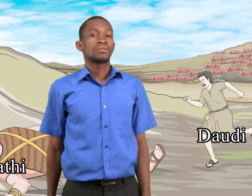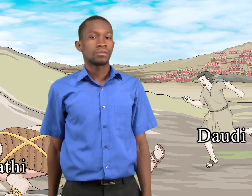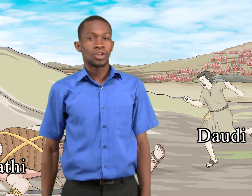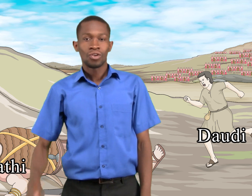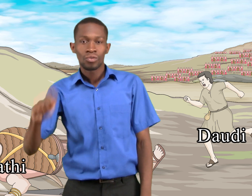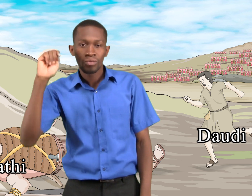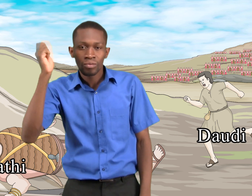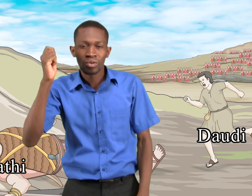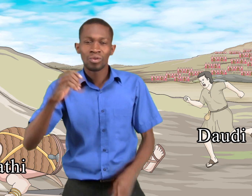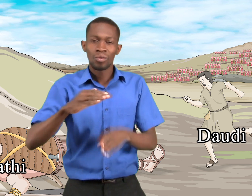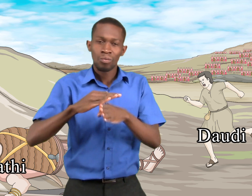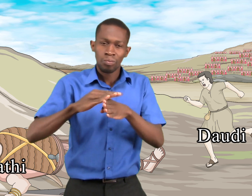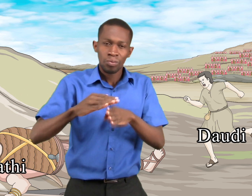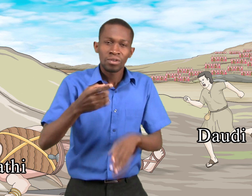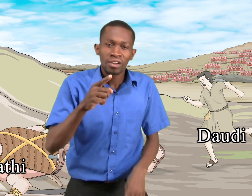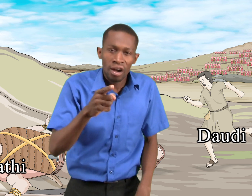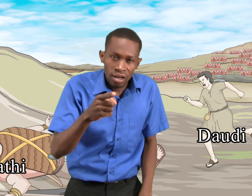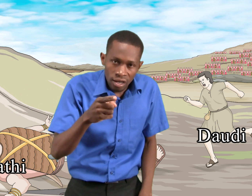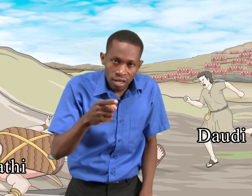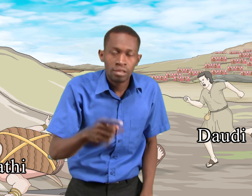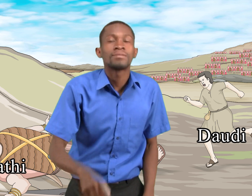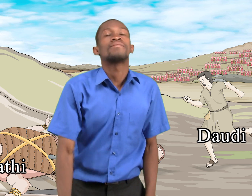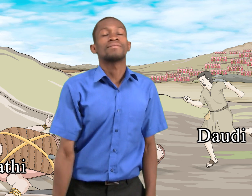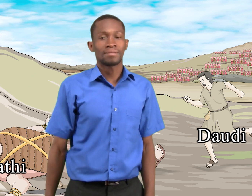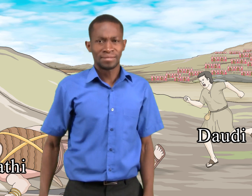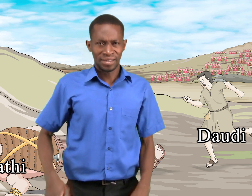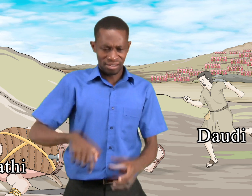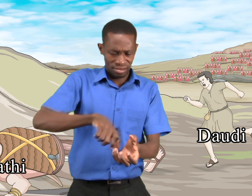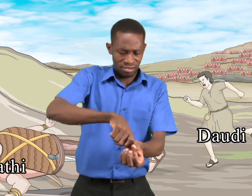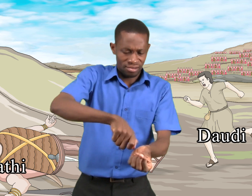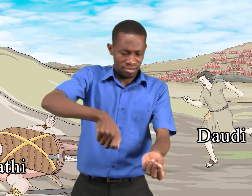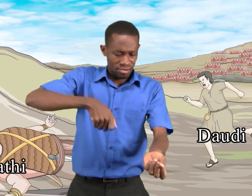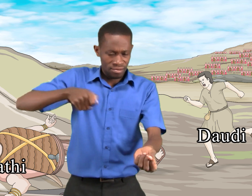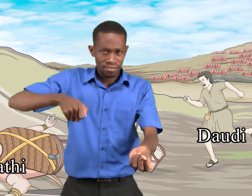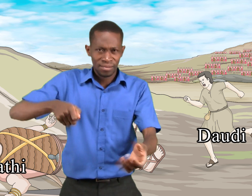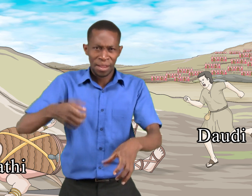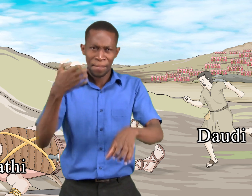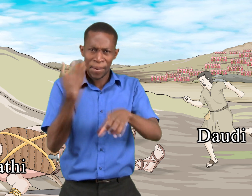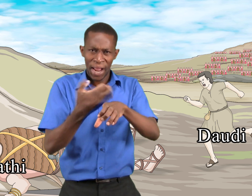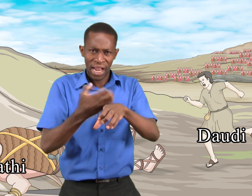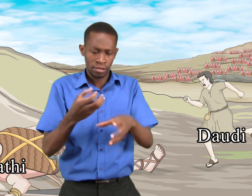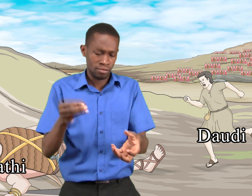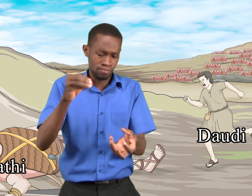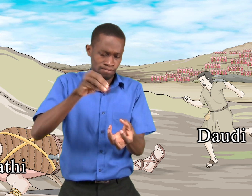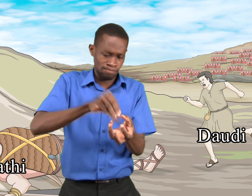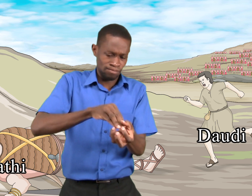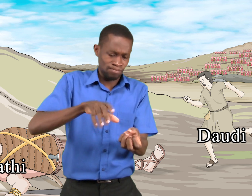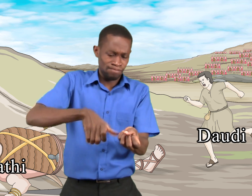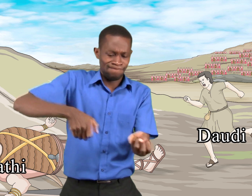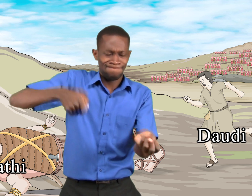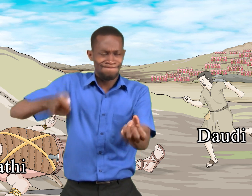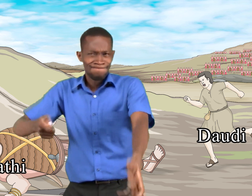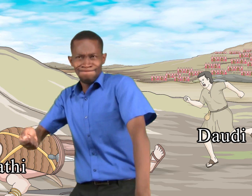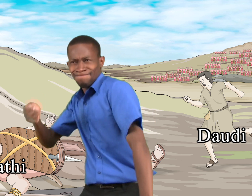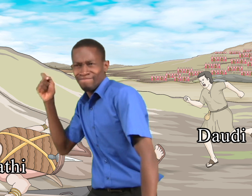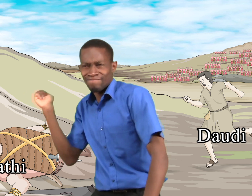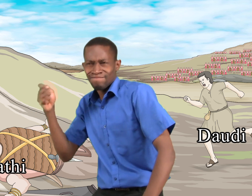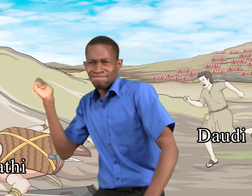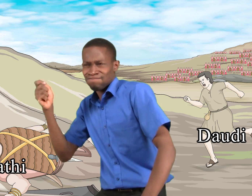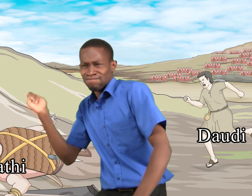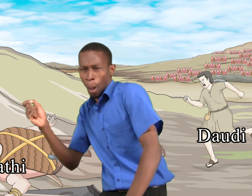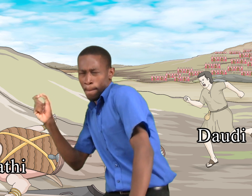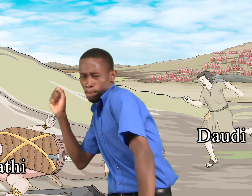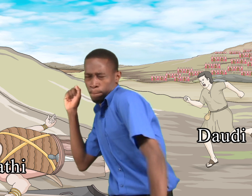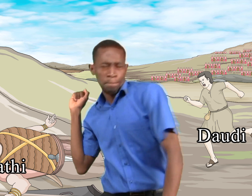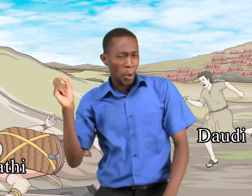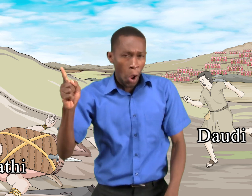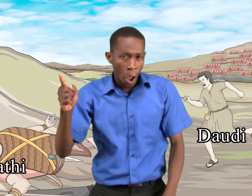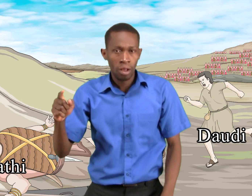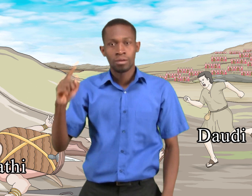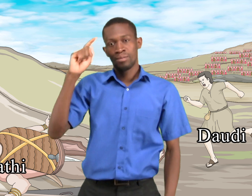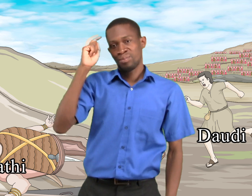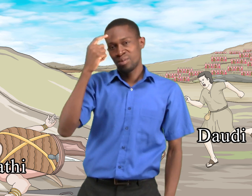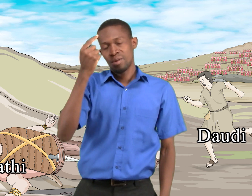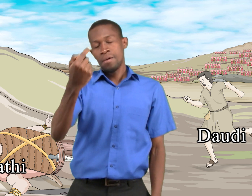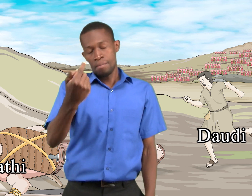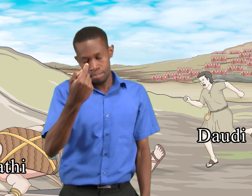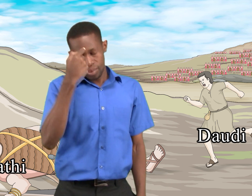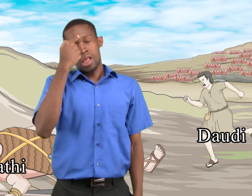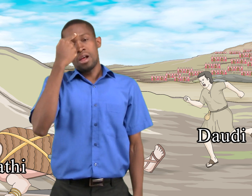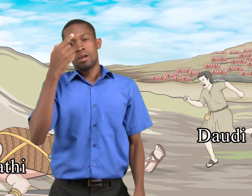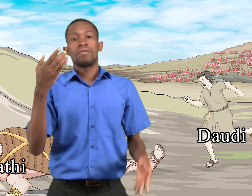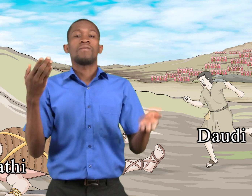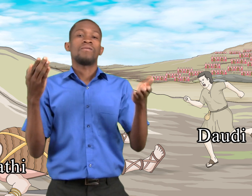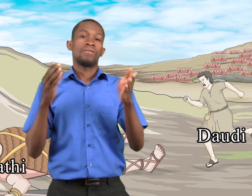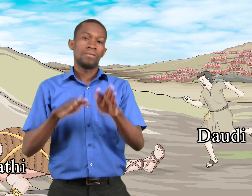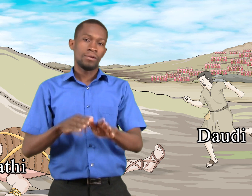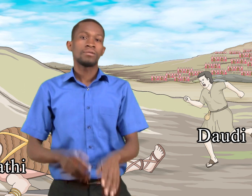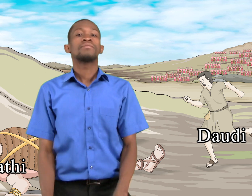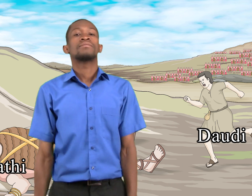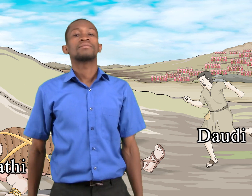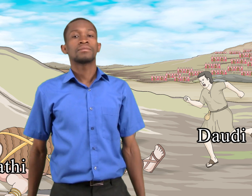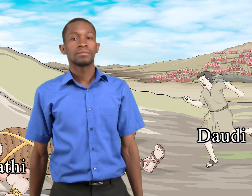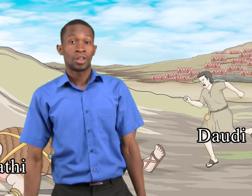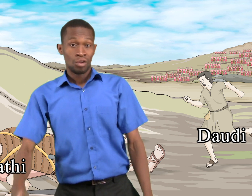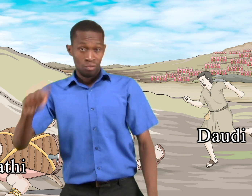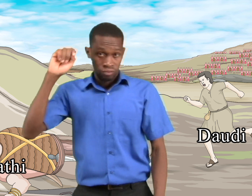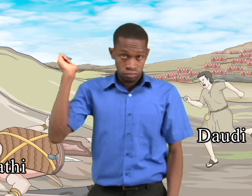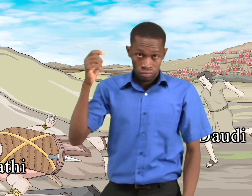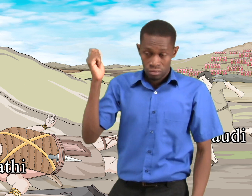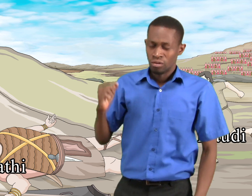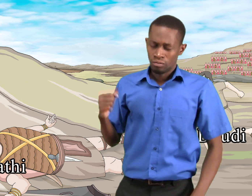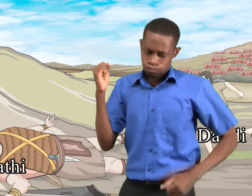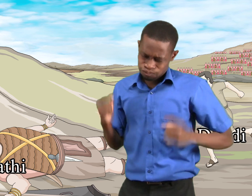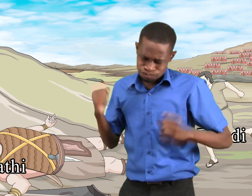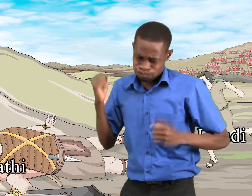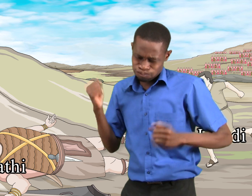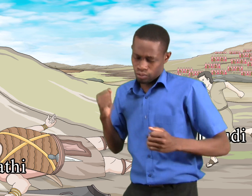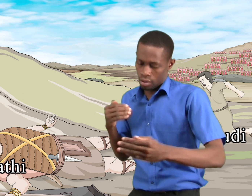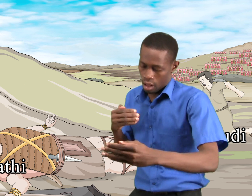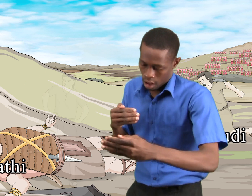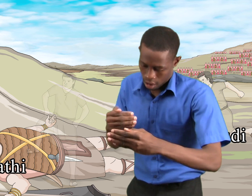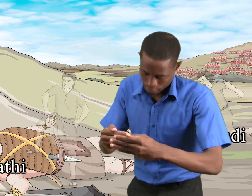without a sword in his hand he struck down the Philistine and killed him.